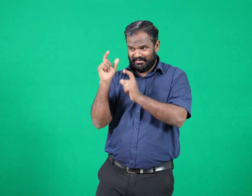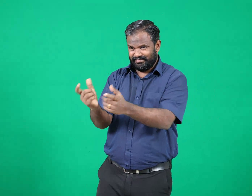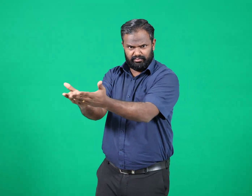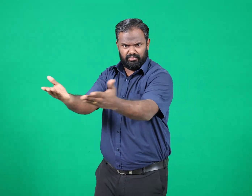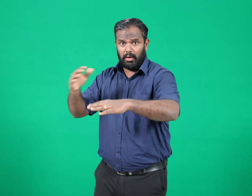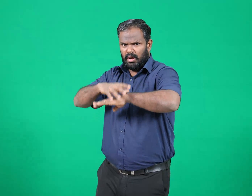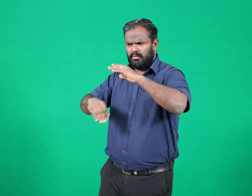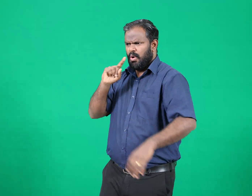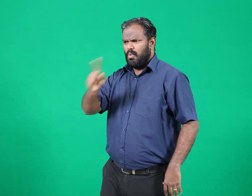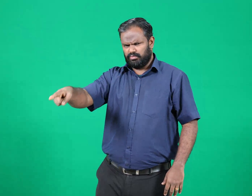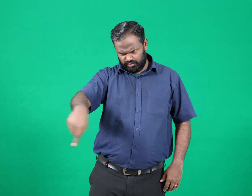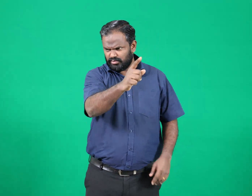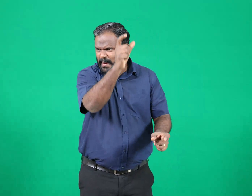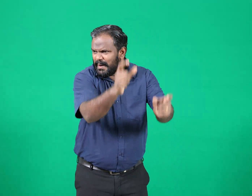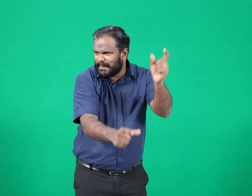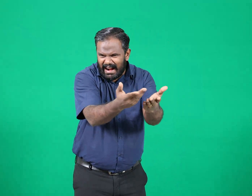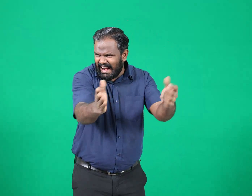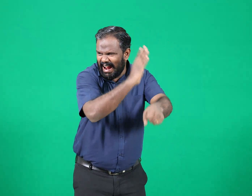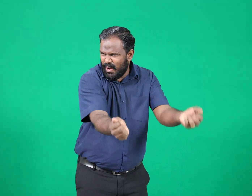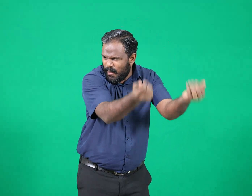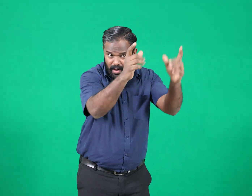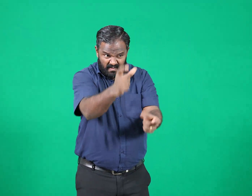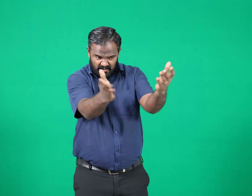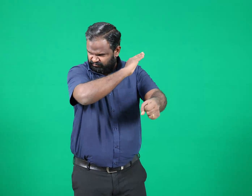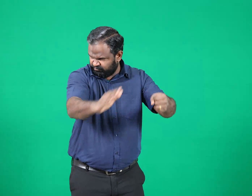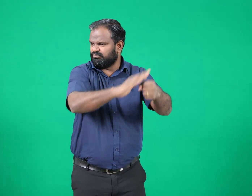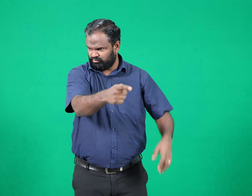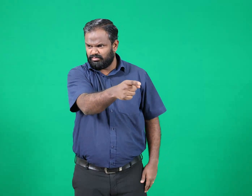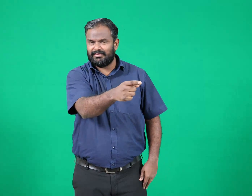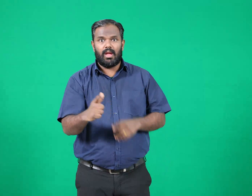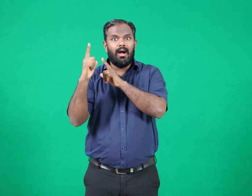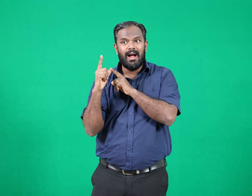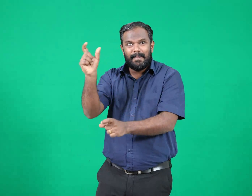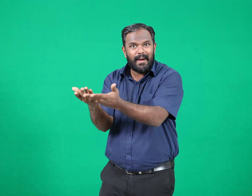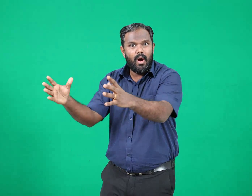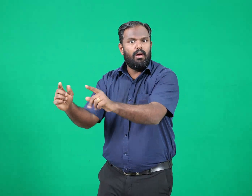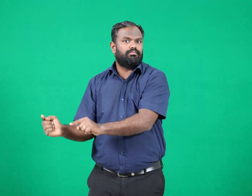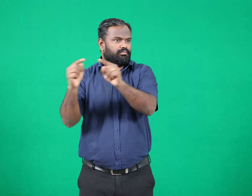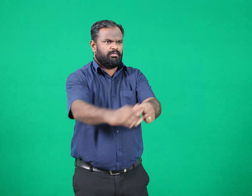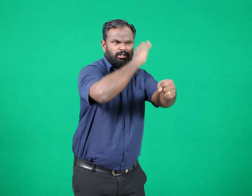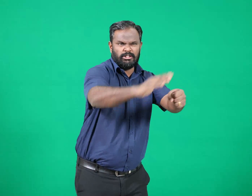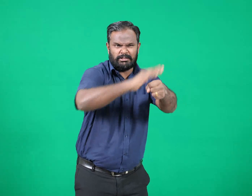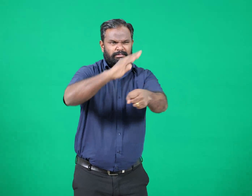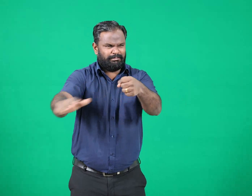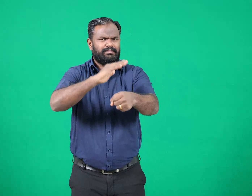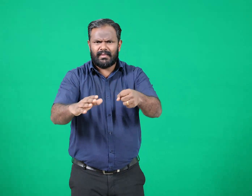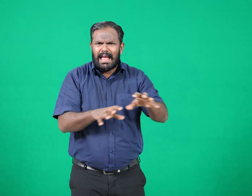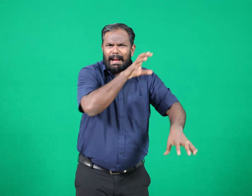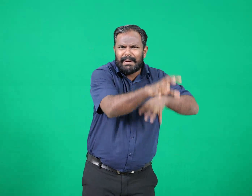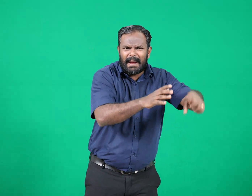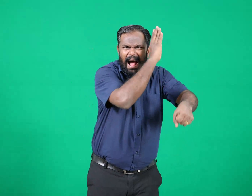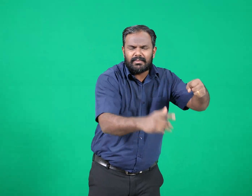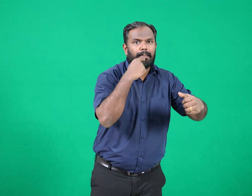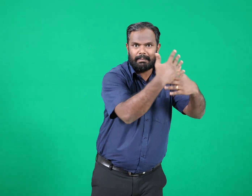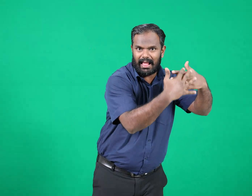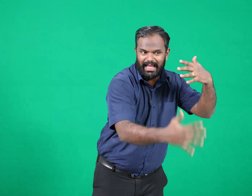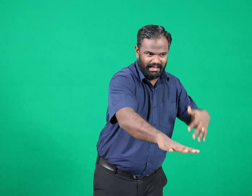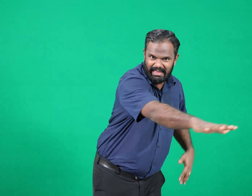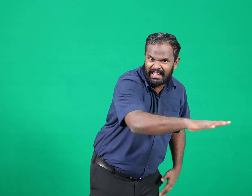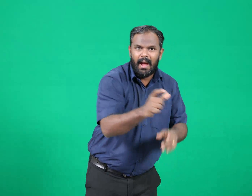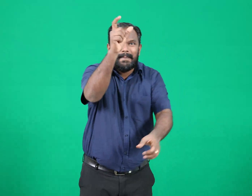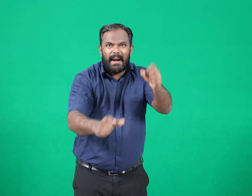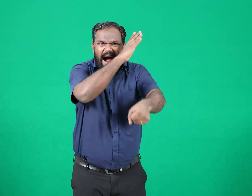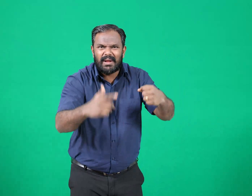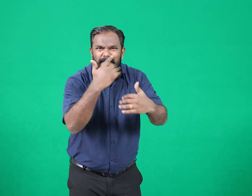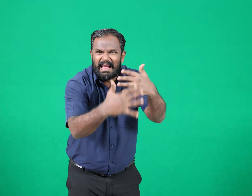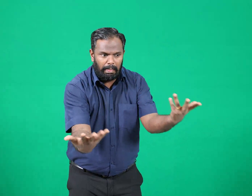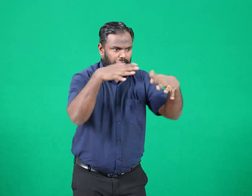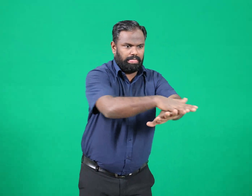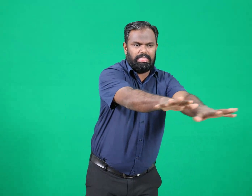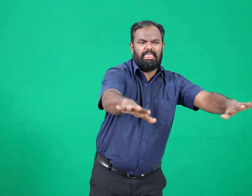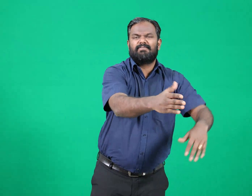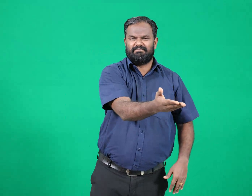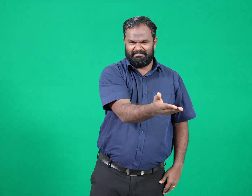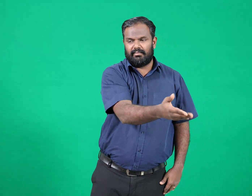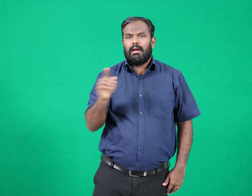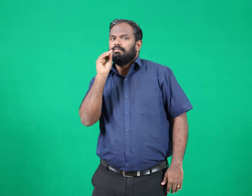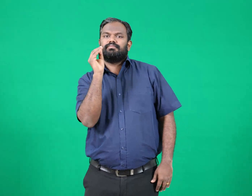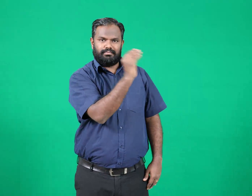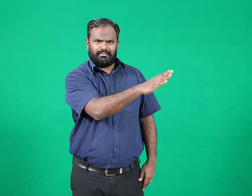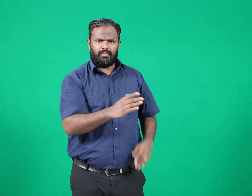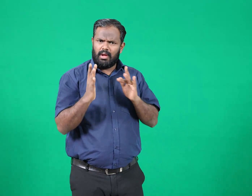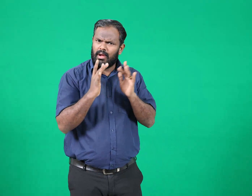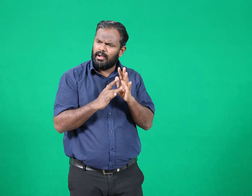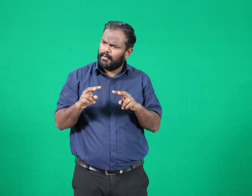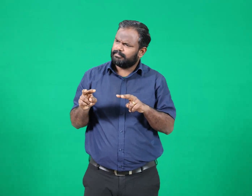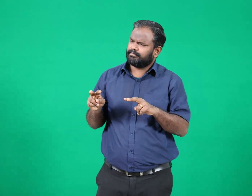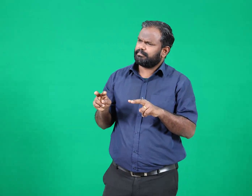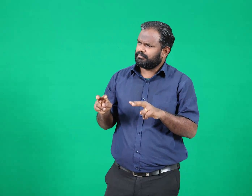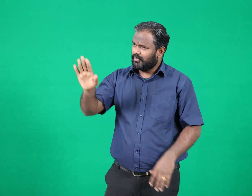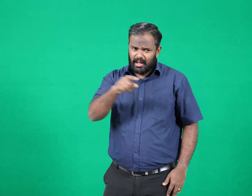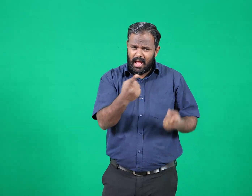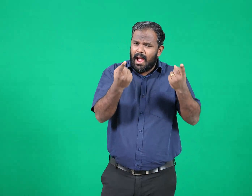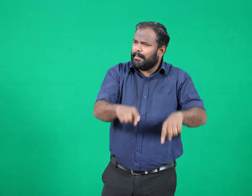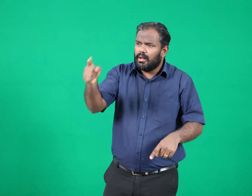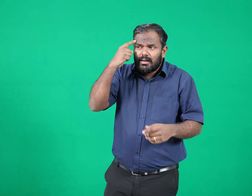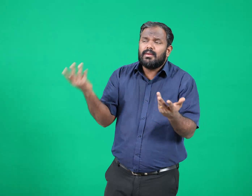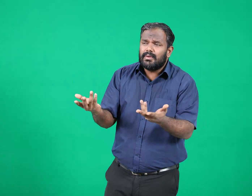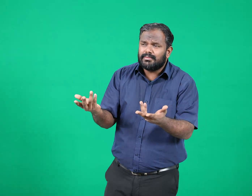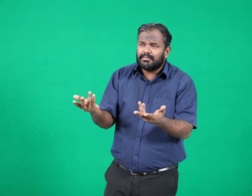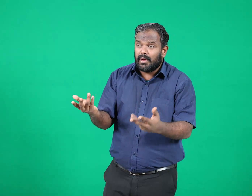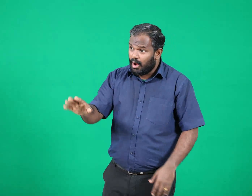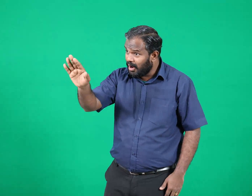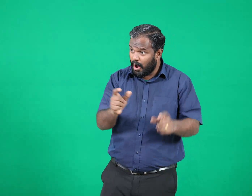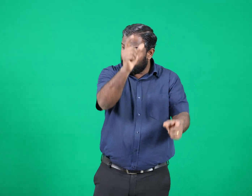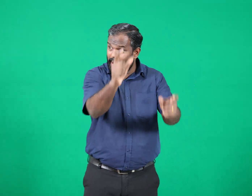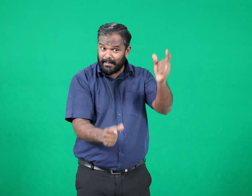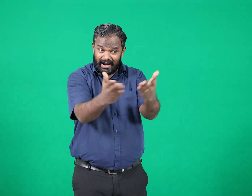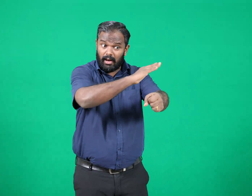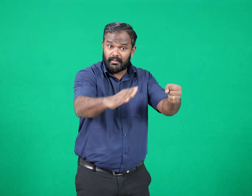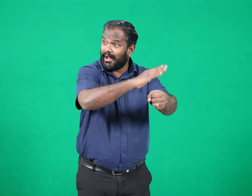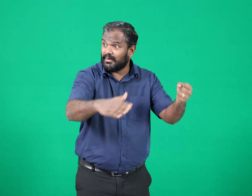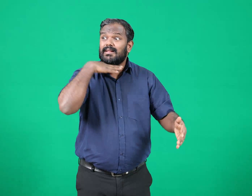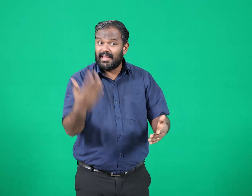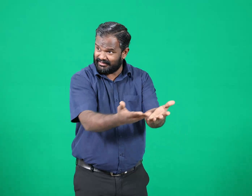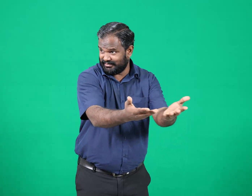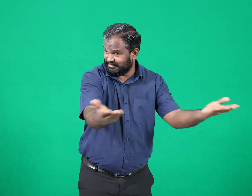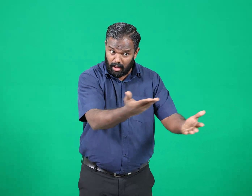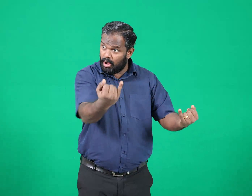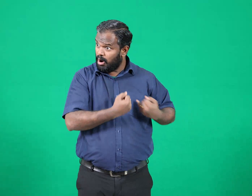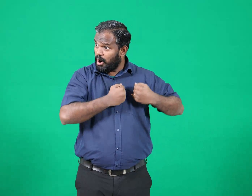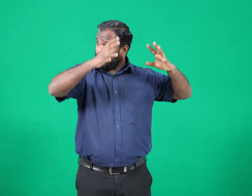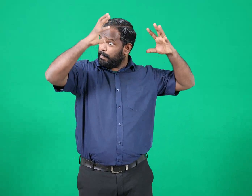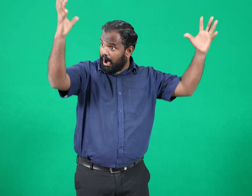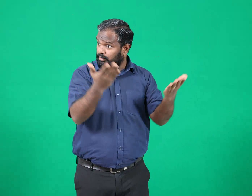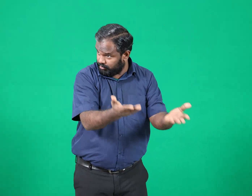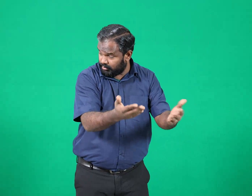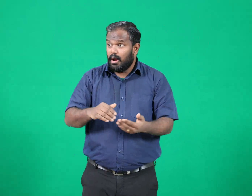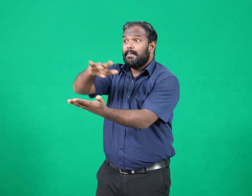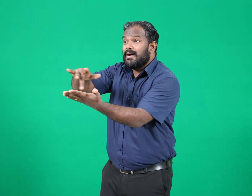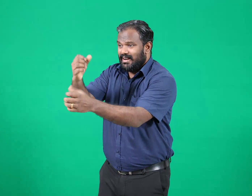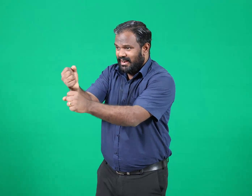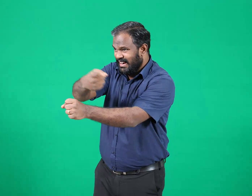To this He replied, "Do you think that these Galileans were worse sinners than all the other Galileans, because they suffered this fate?